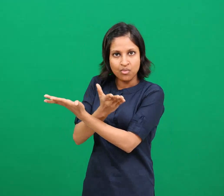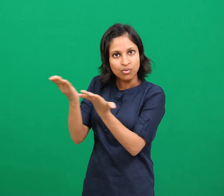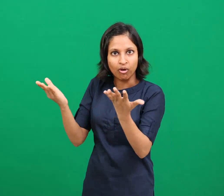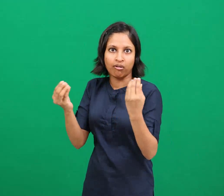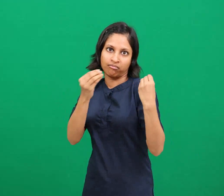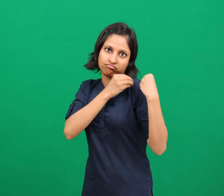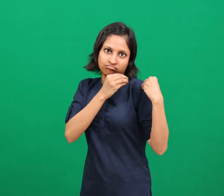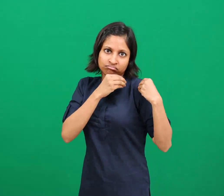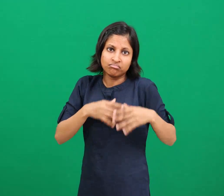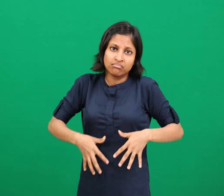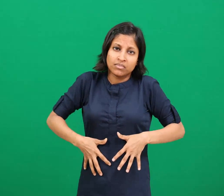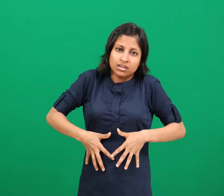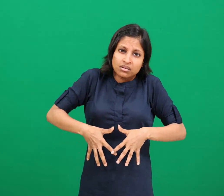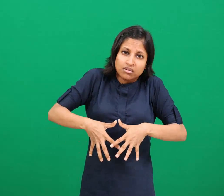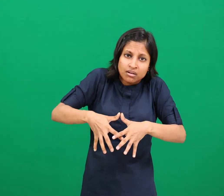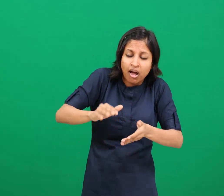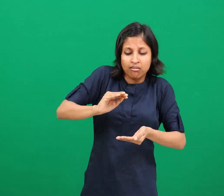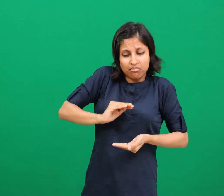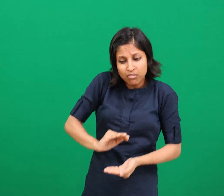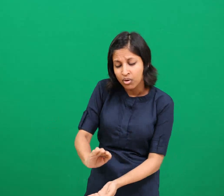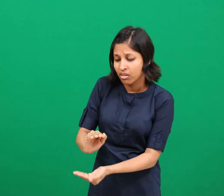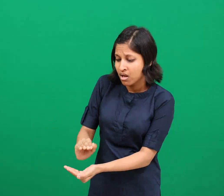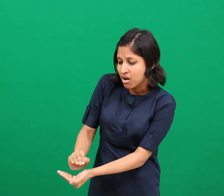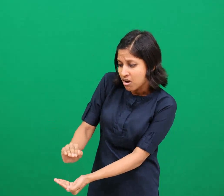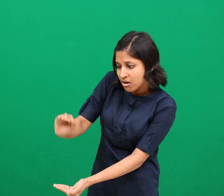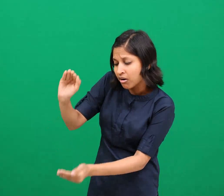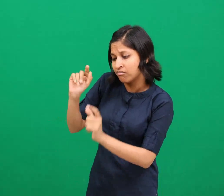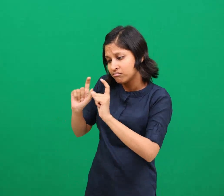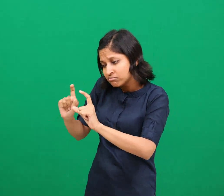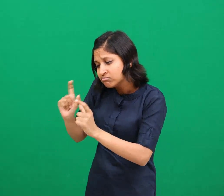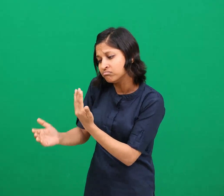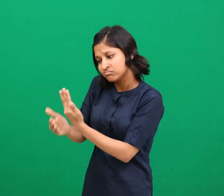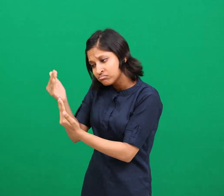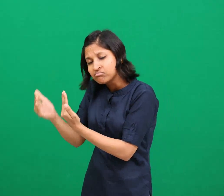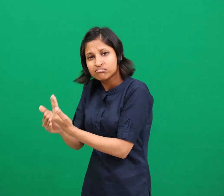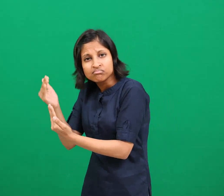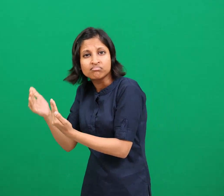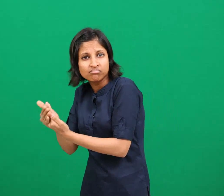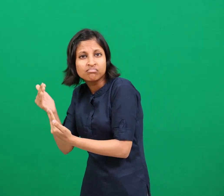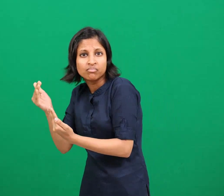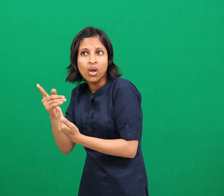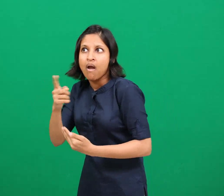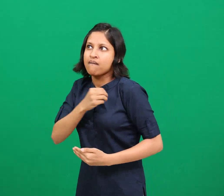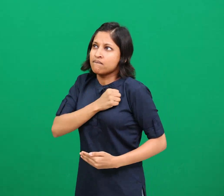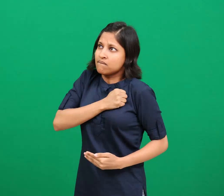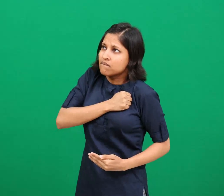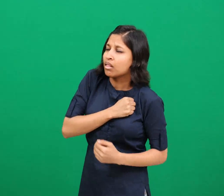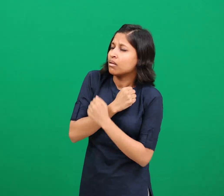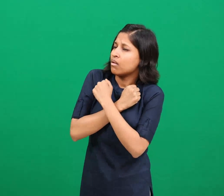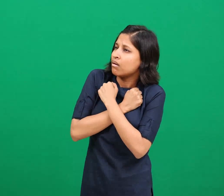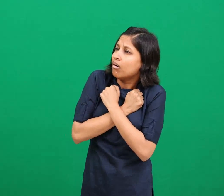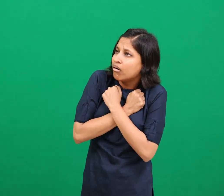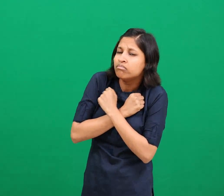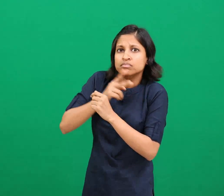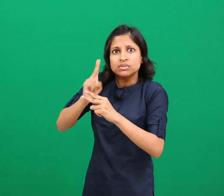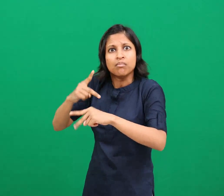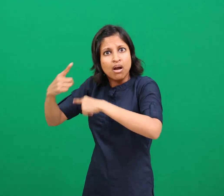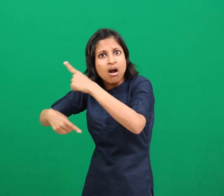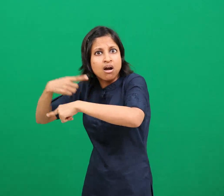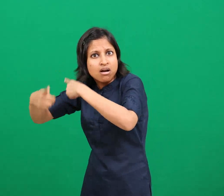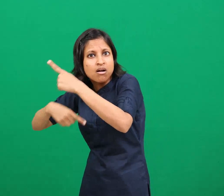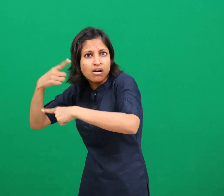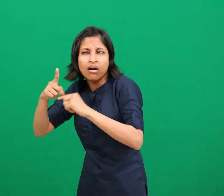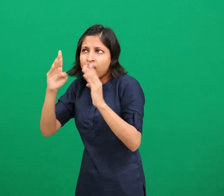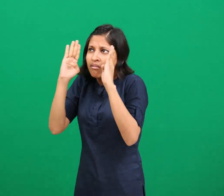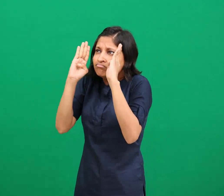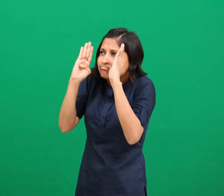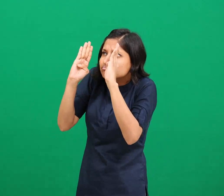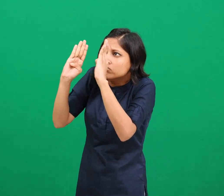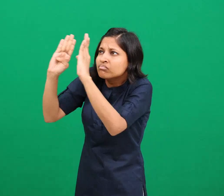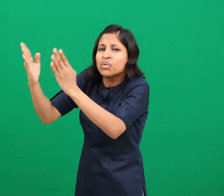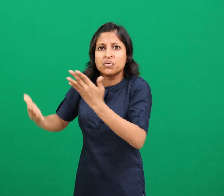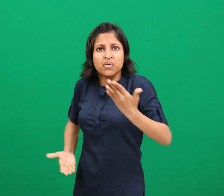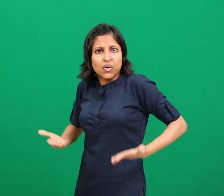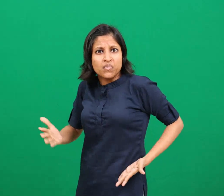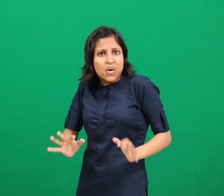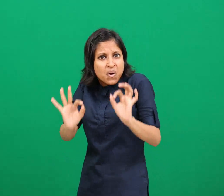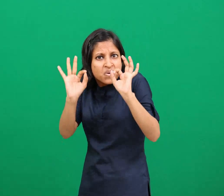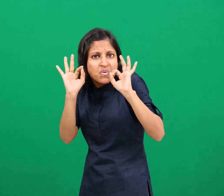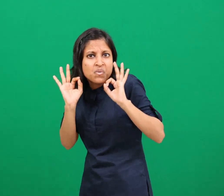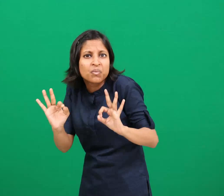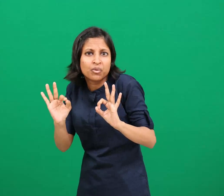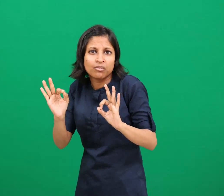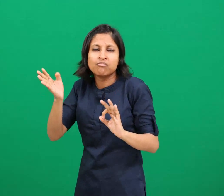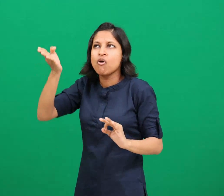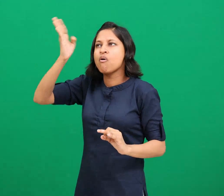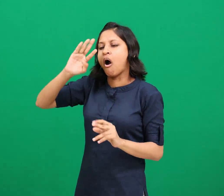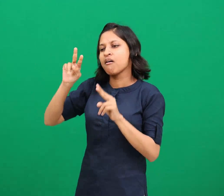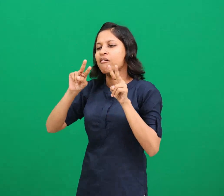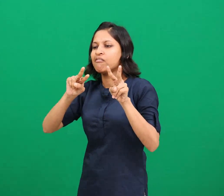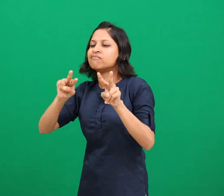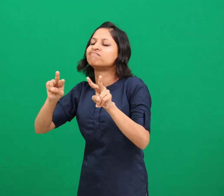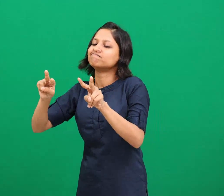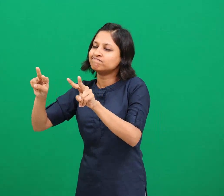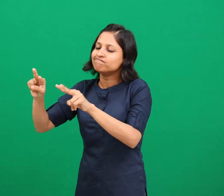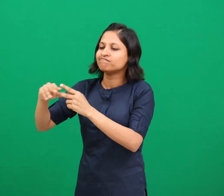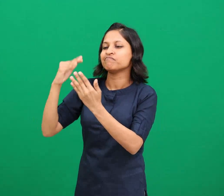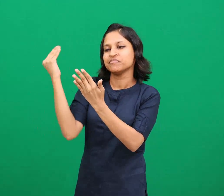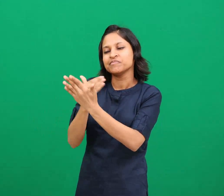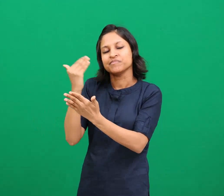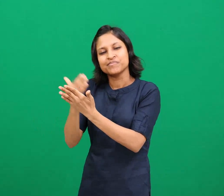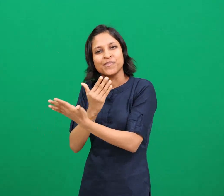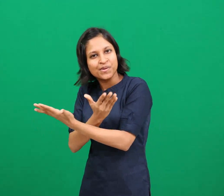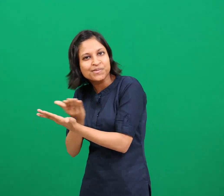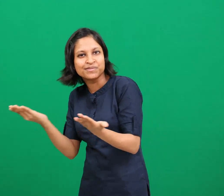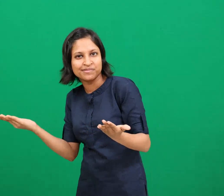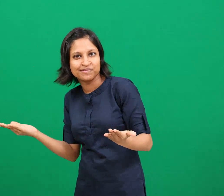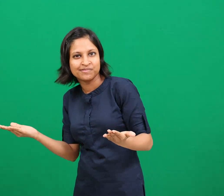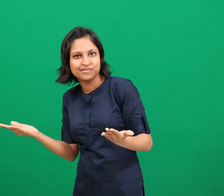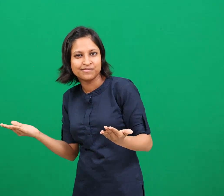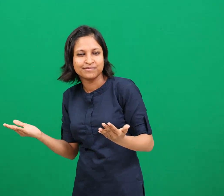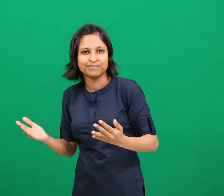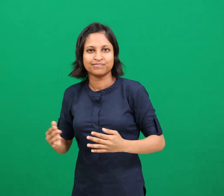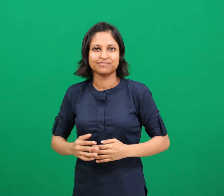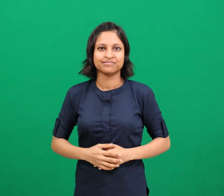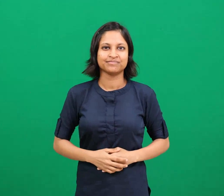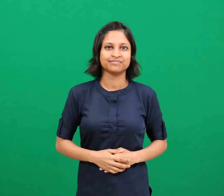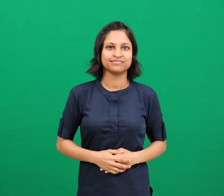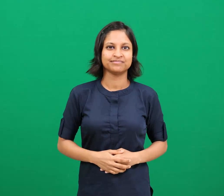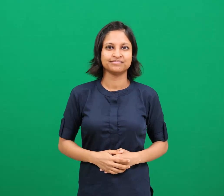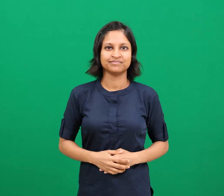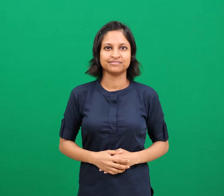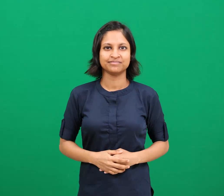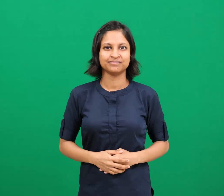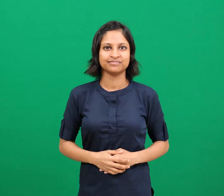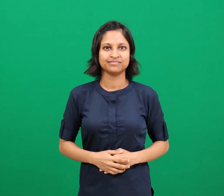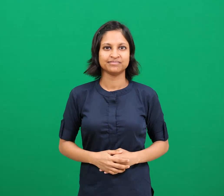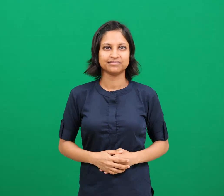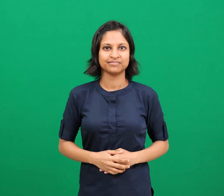Women, however, will be saved through childbearing, if they continue in faith, love, and holiness, with self-control.